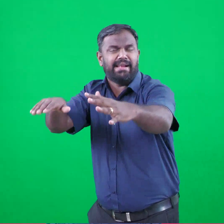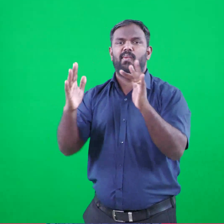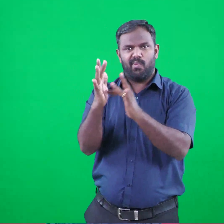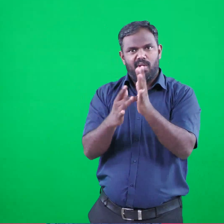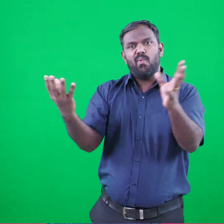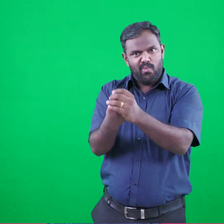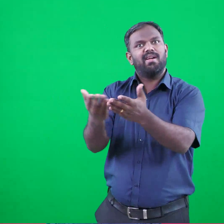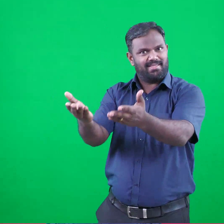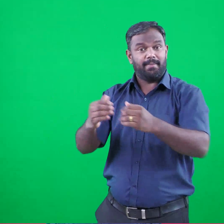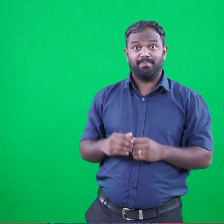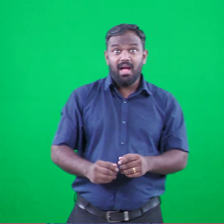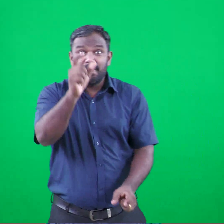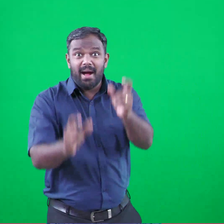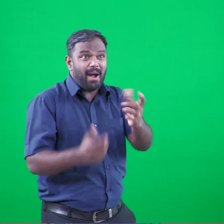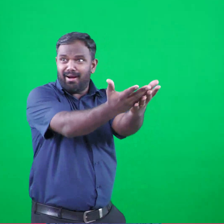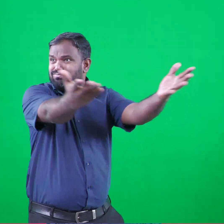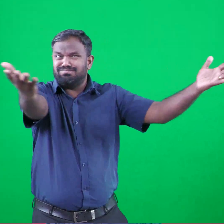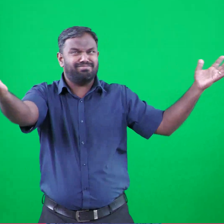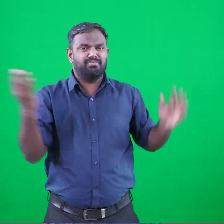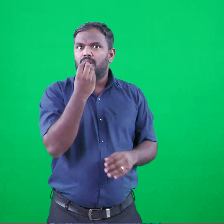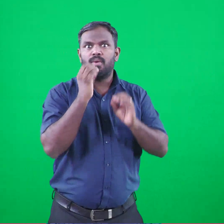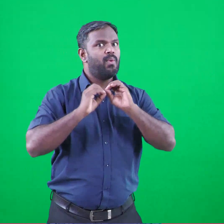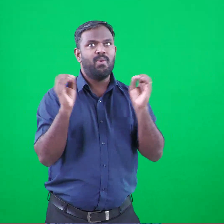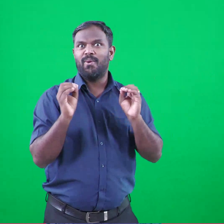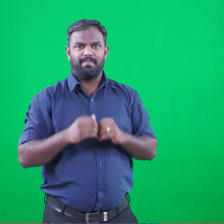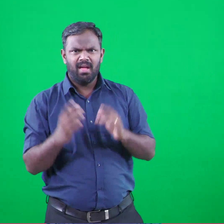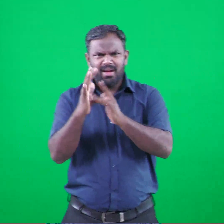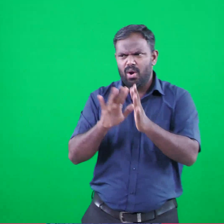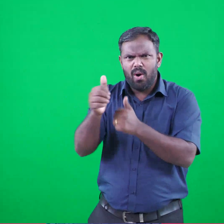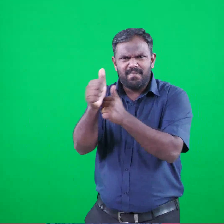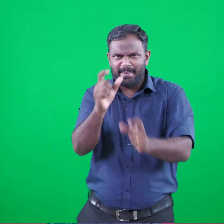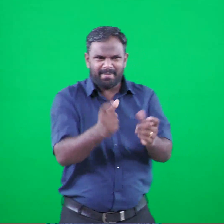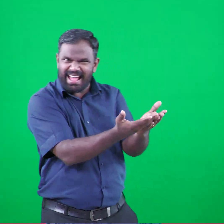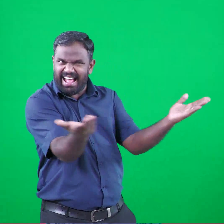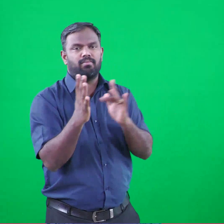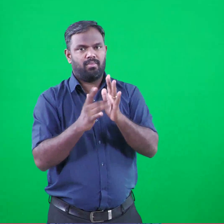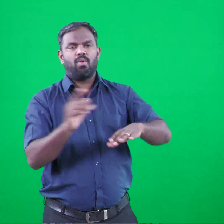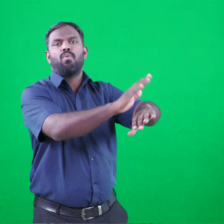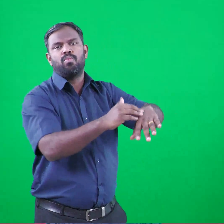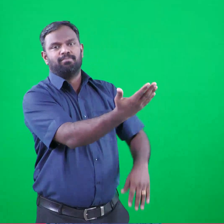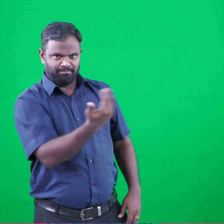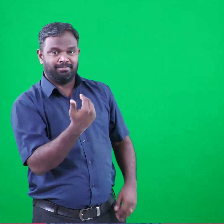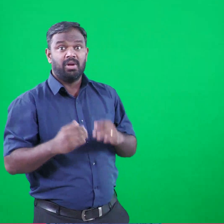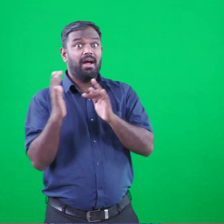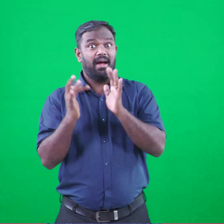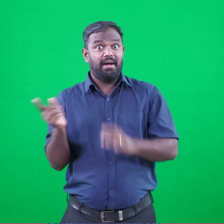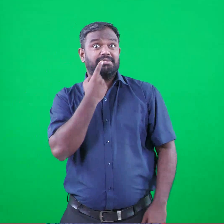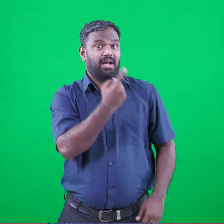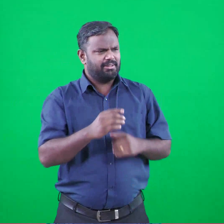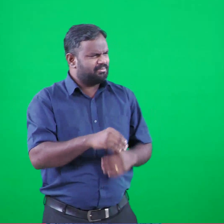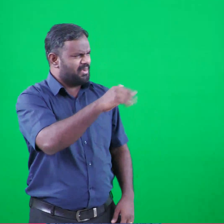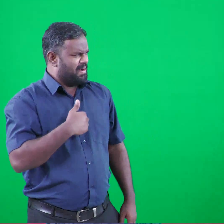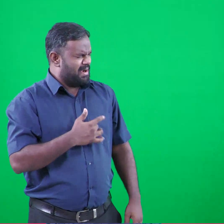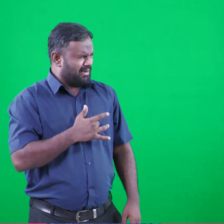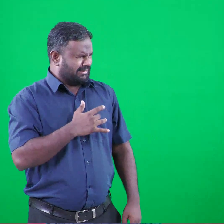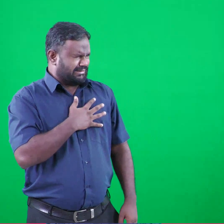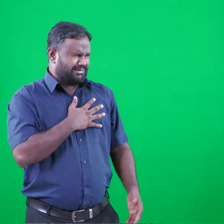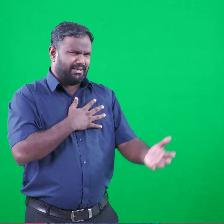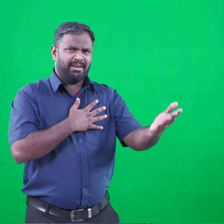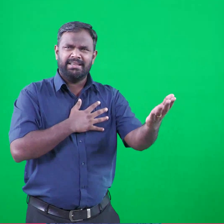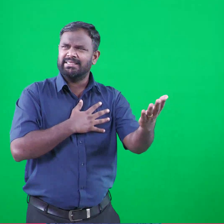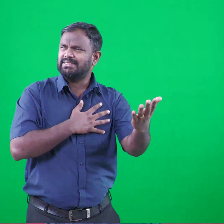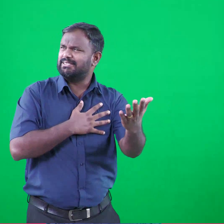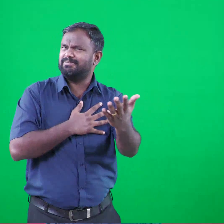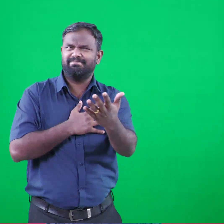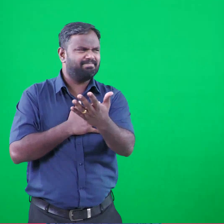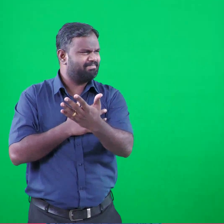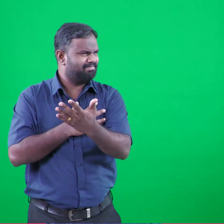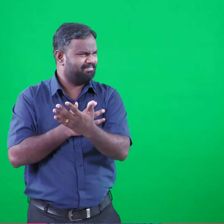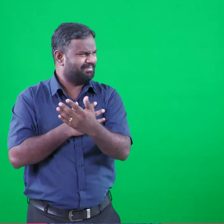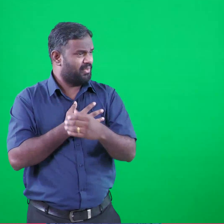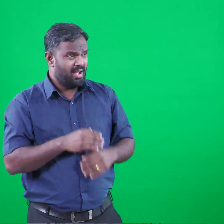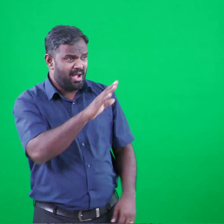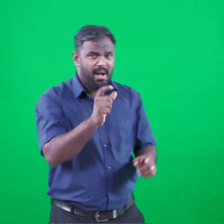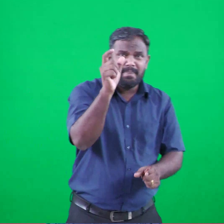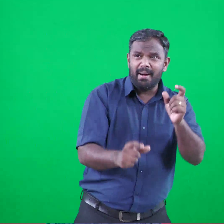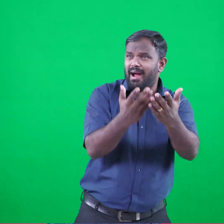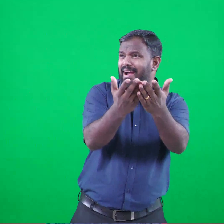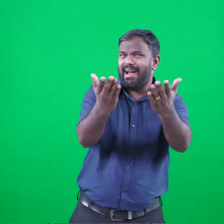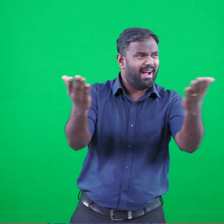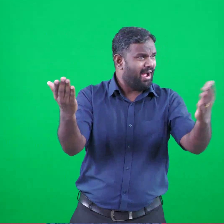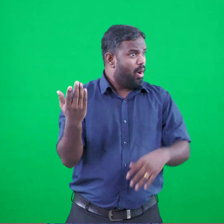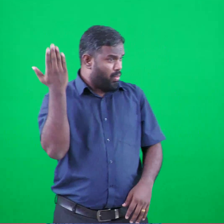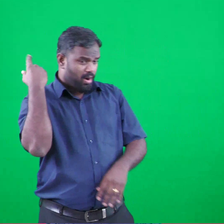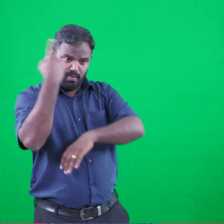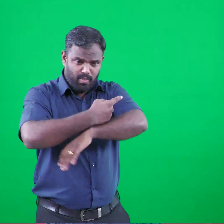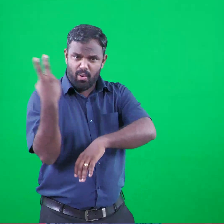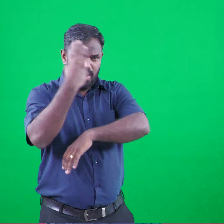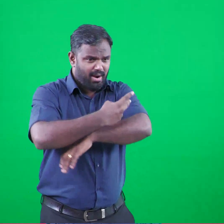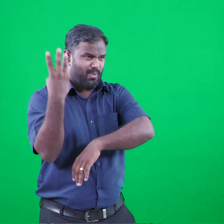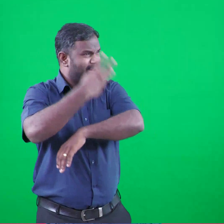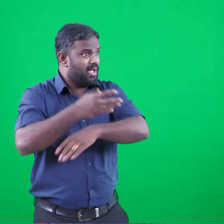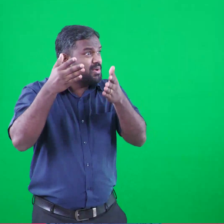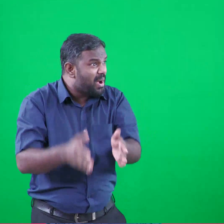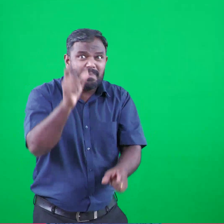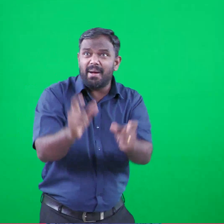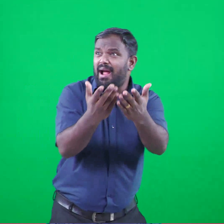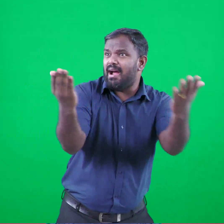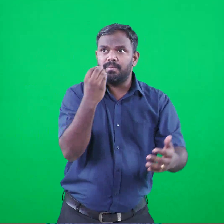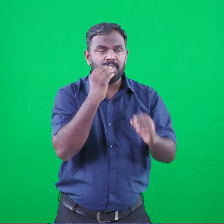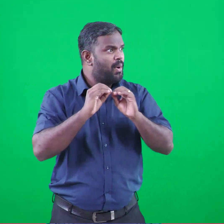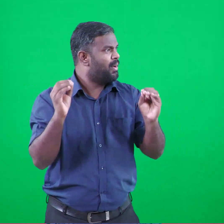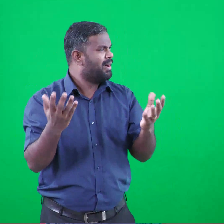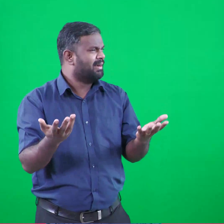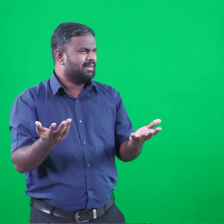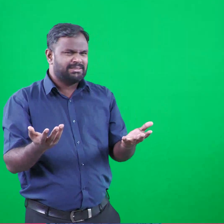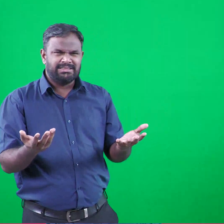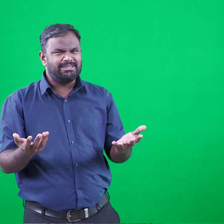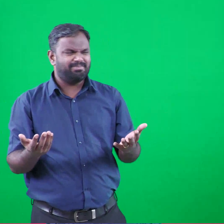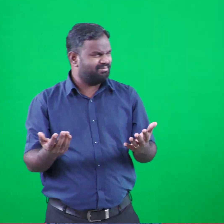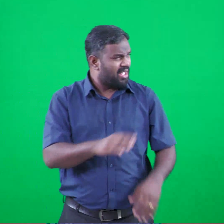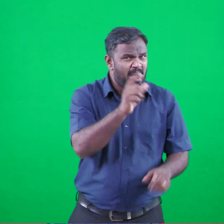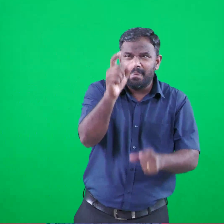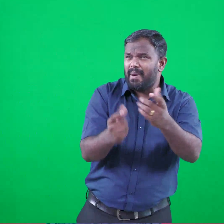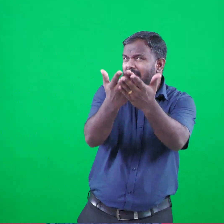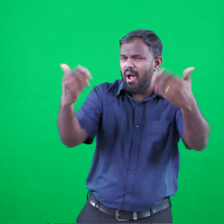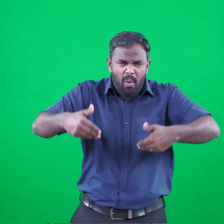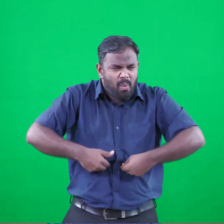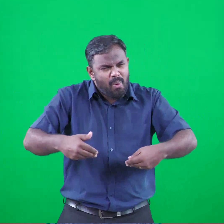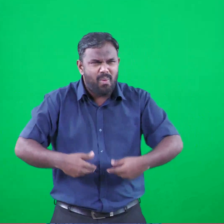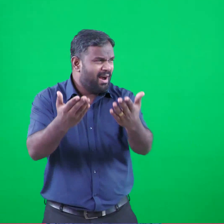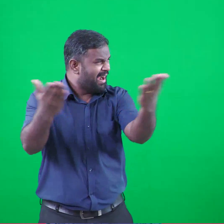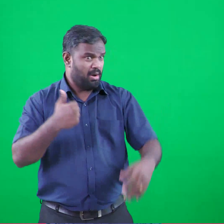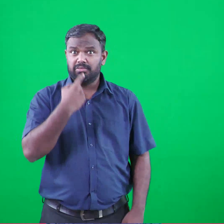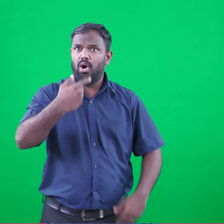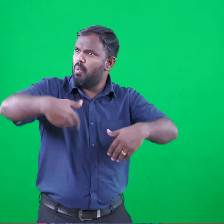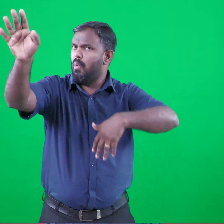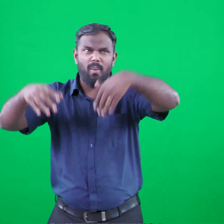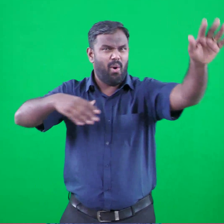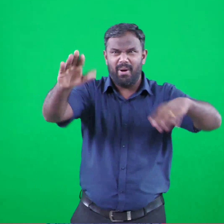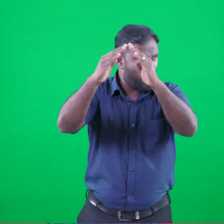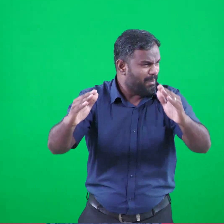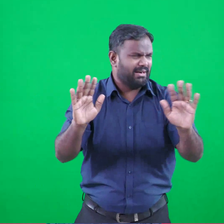Jesus called the disciples to Him and said, "I have compassion for this crowd, because they have already been with Me three days and have nothing to eat.